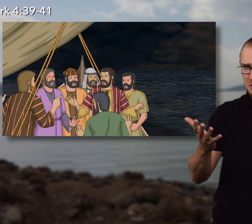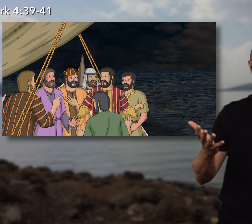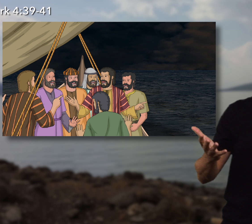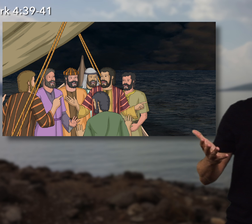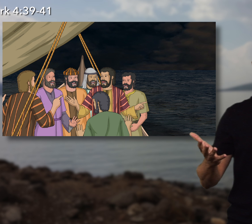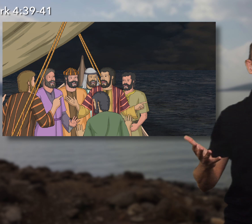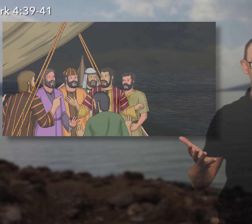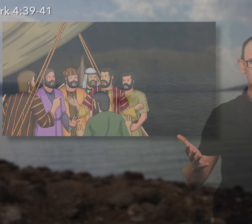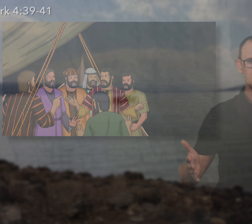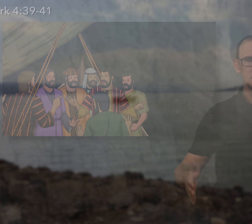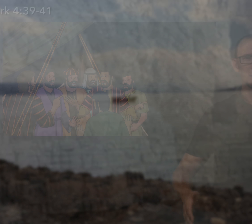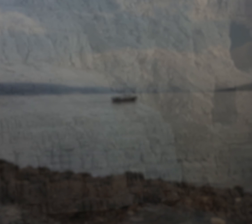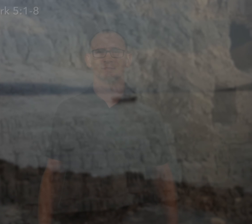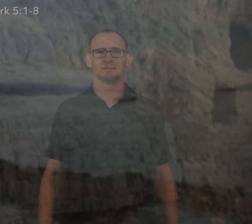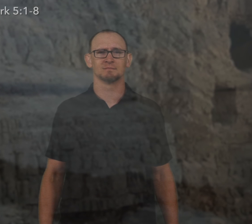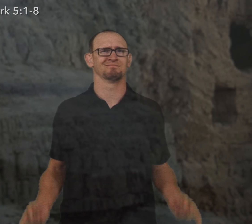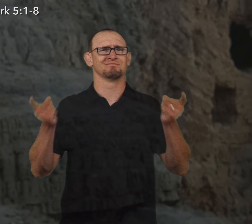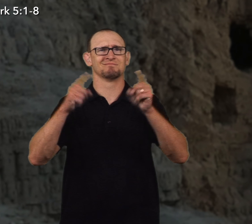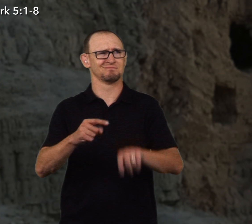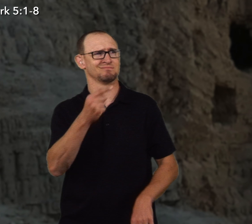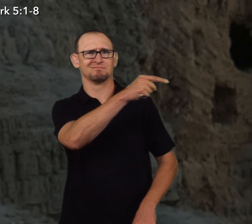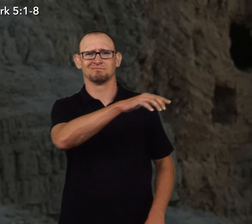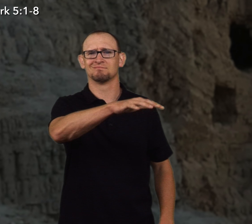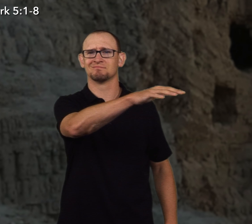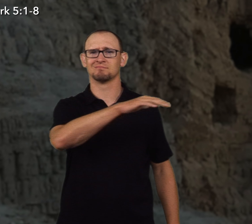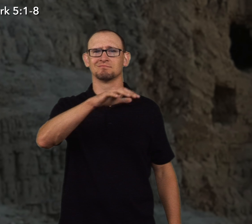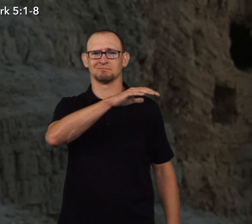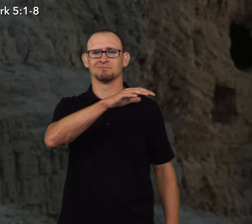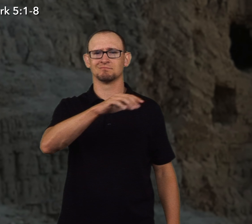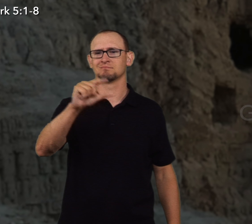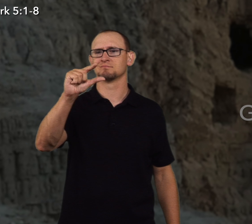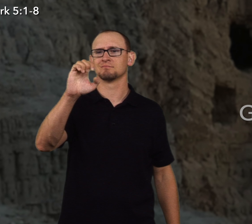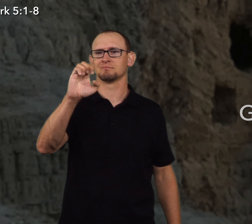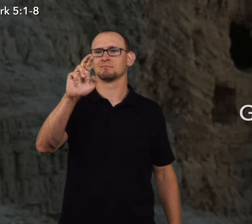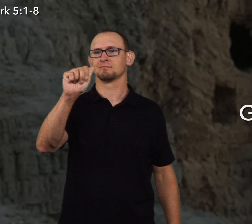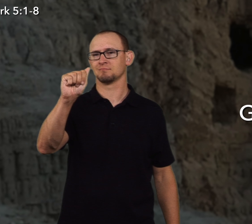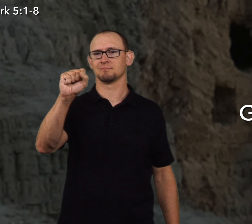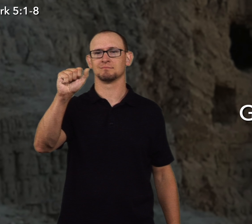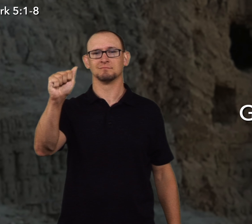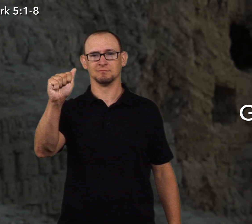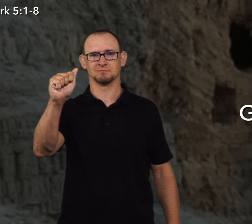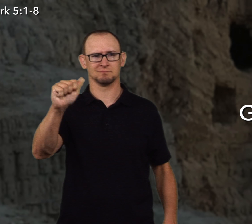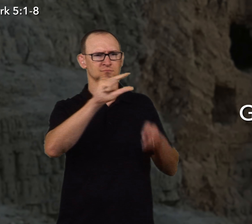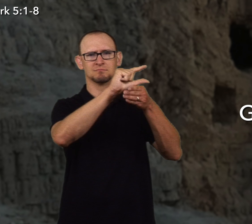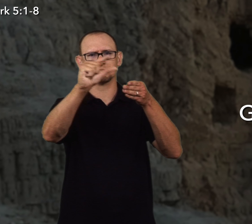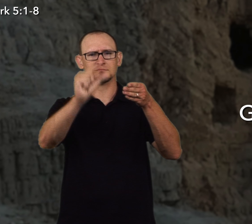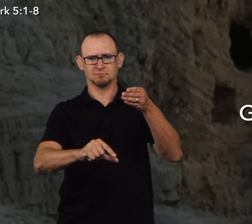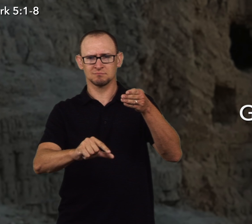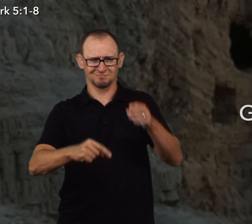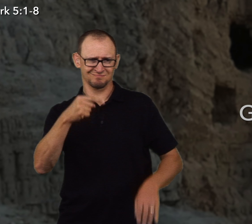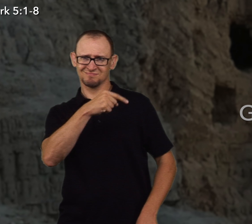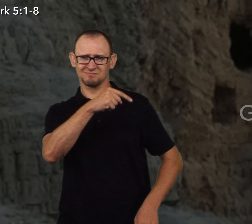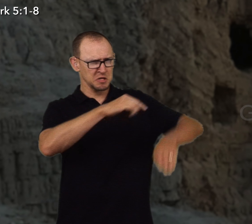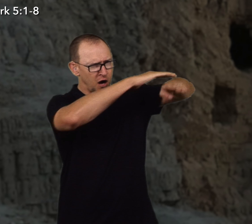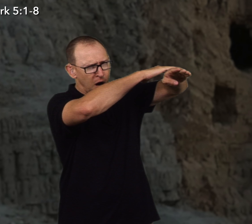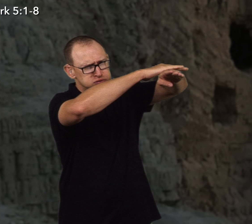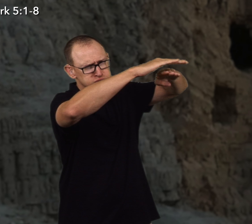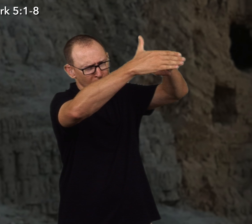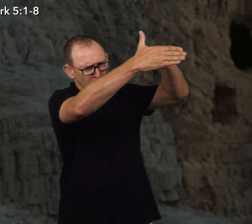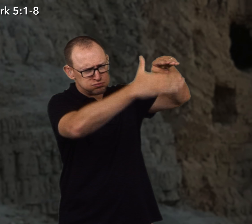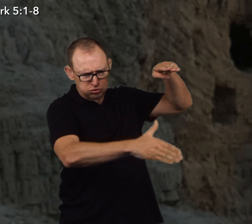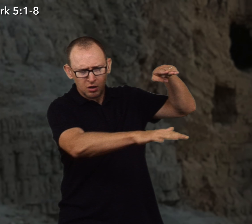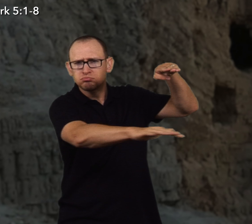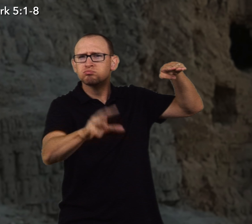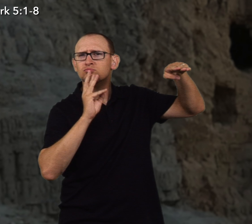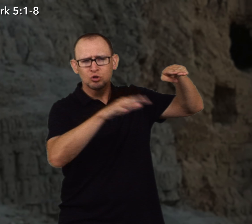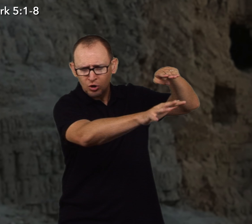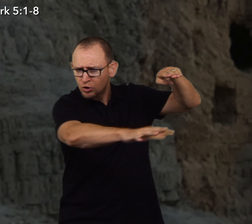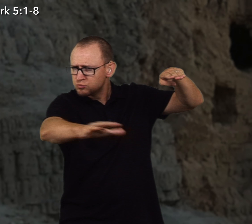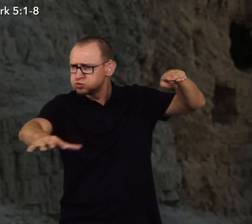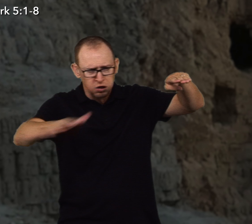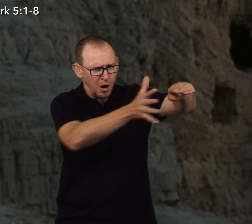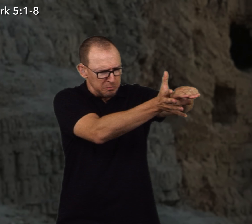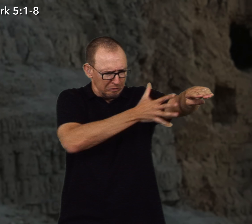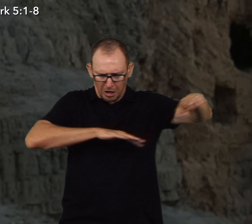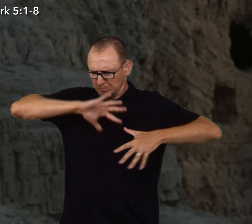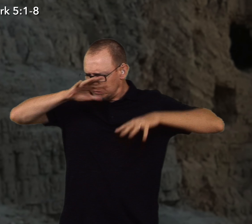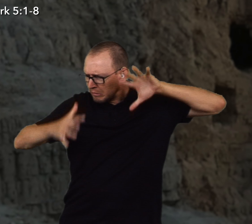On the other side of the sea, they arrived in the region of the Gerasenes.